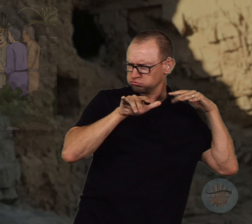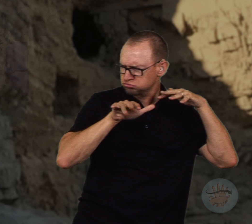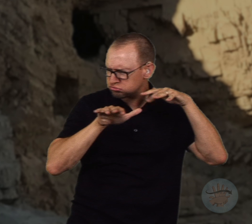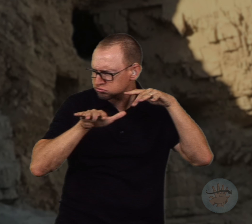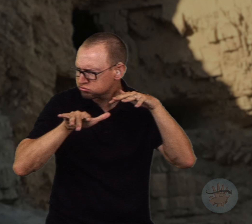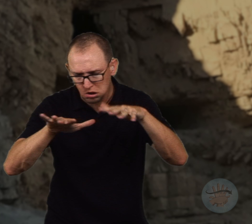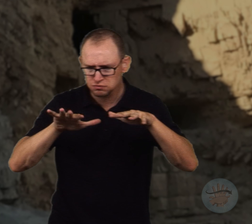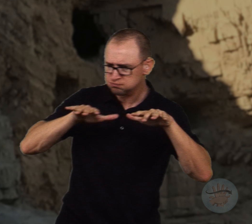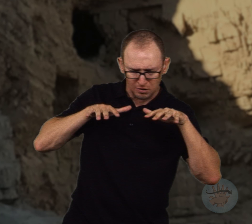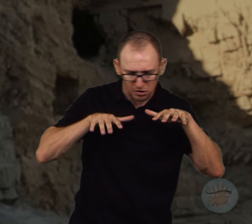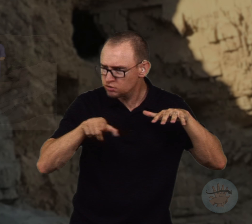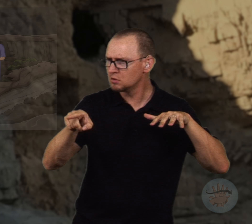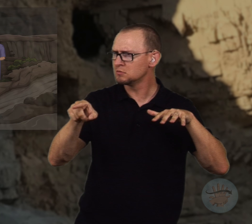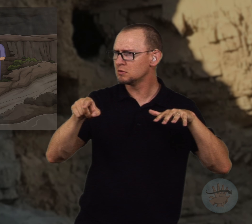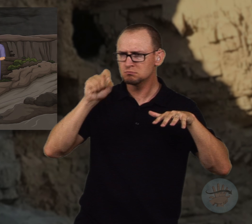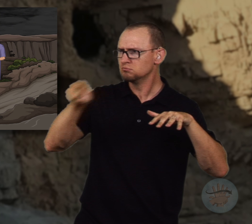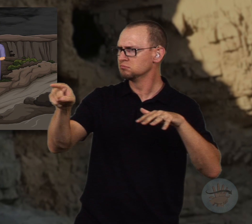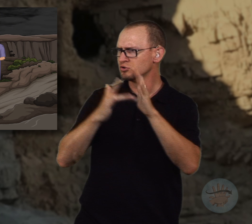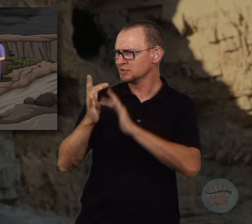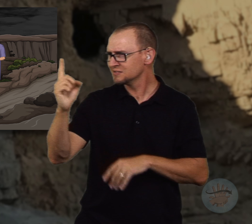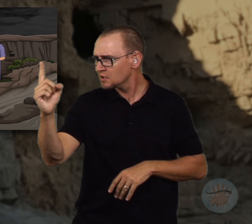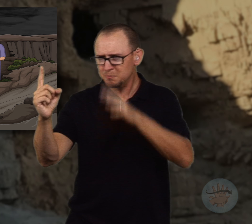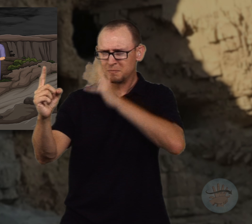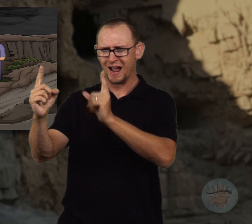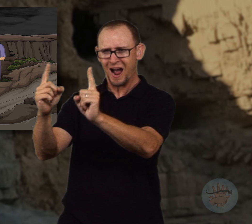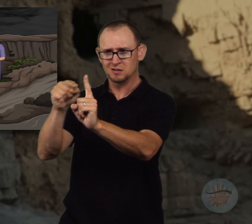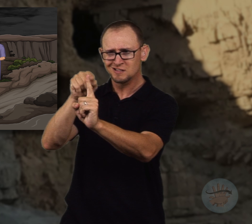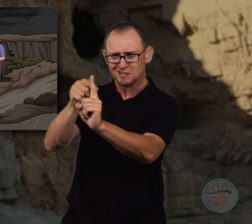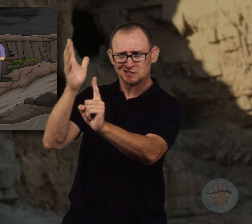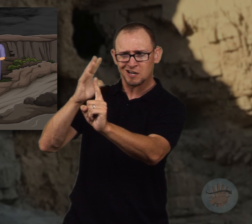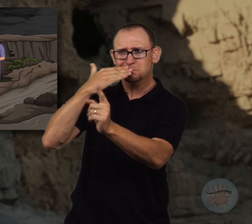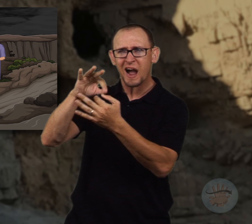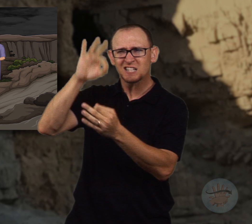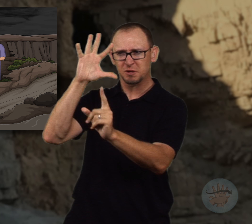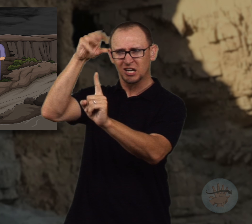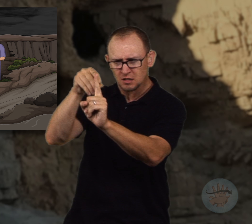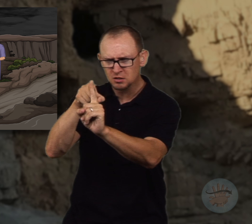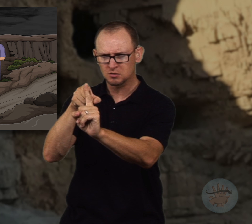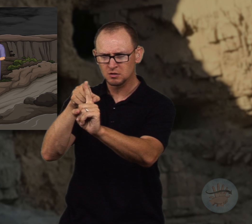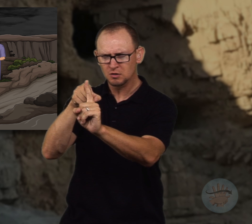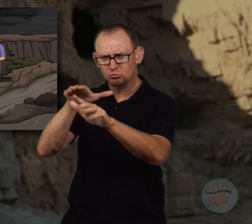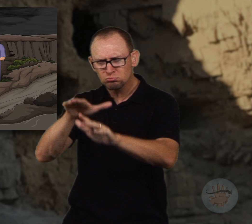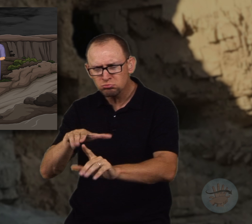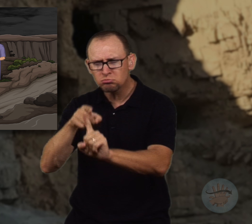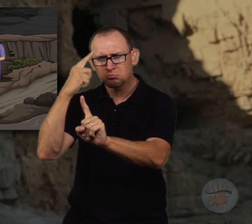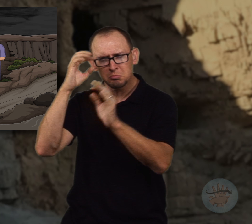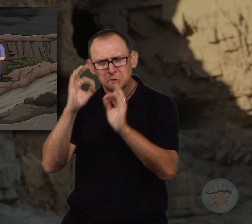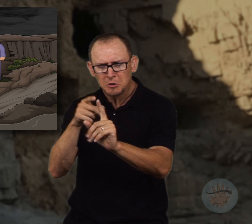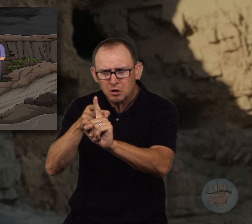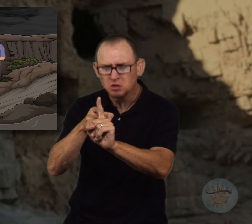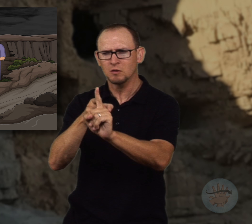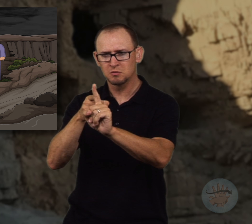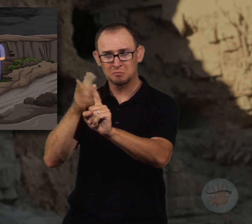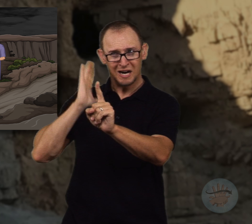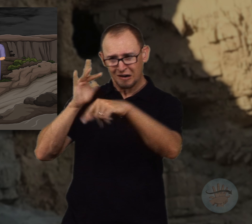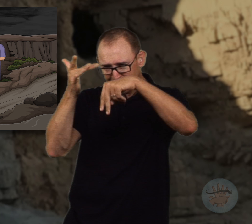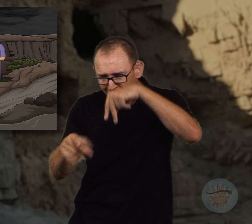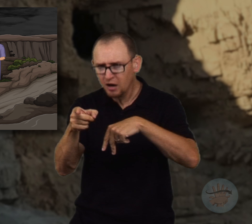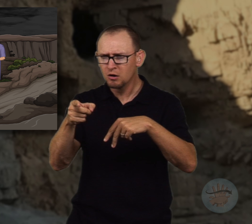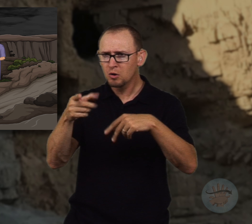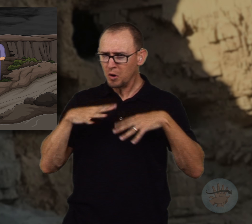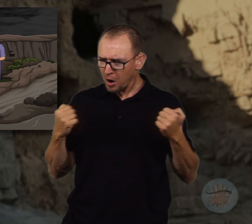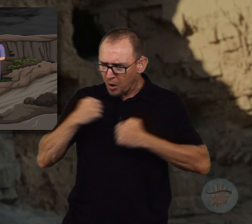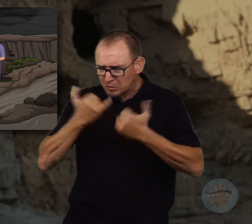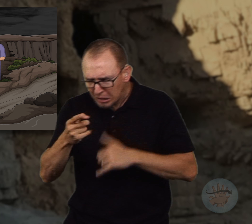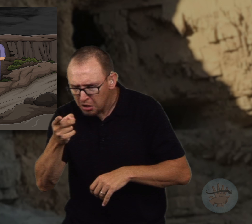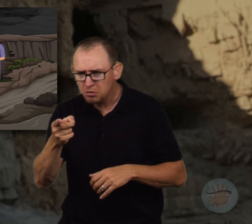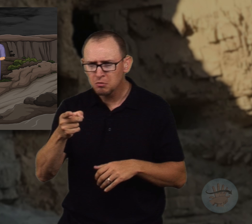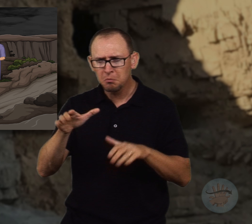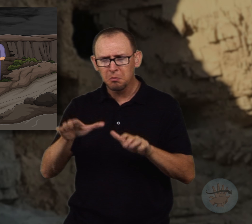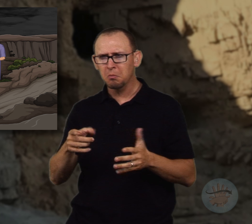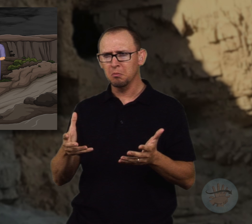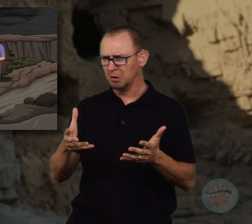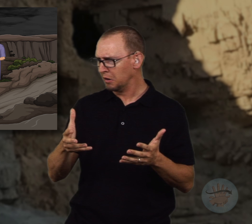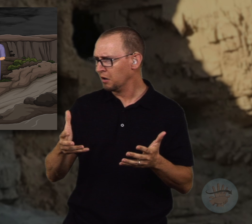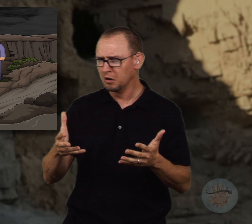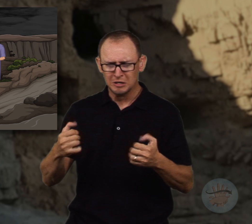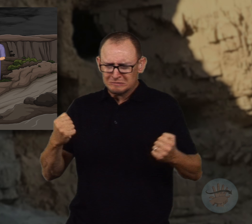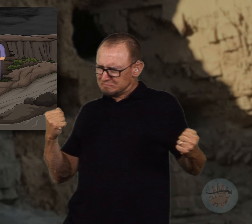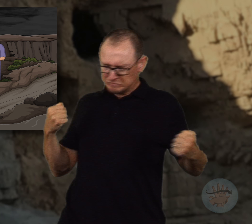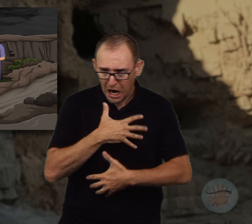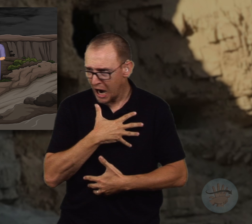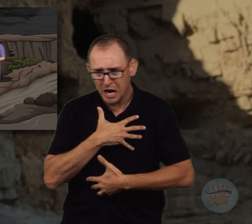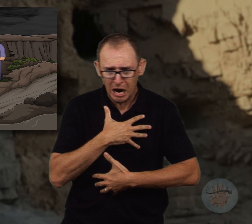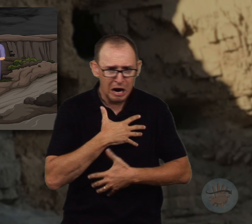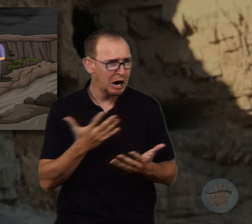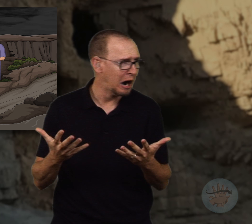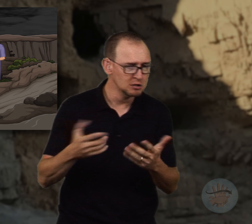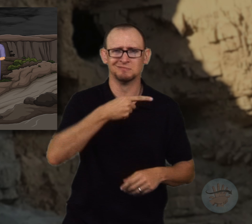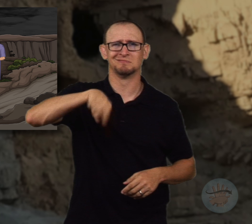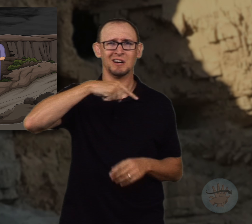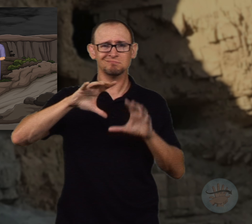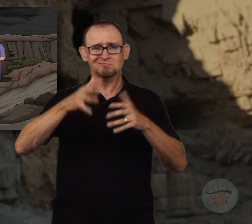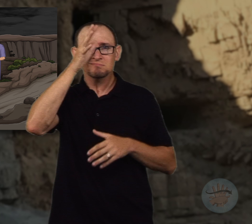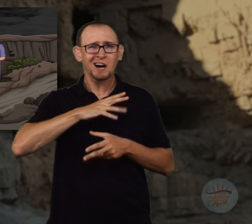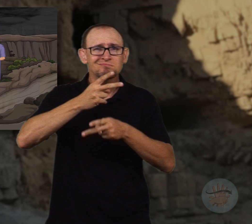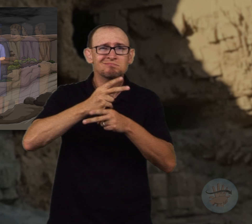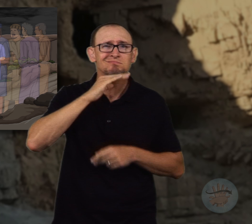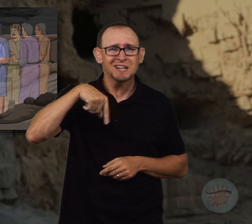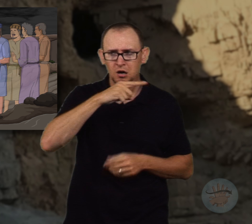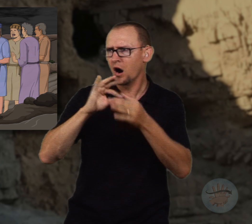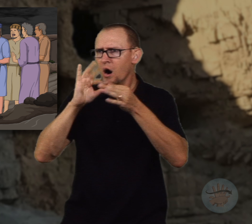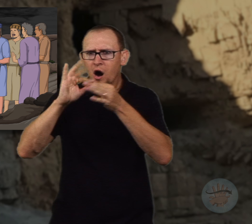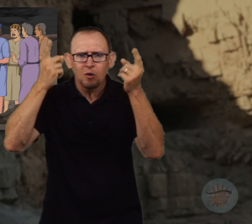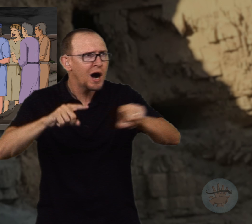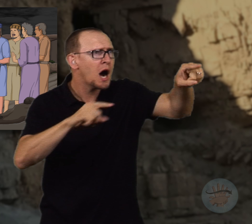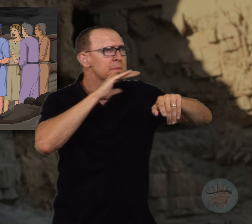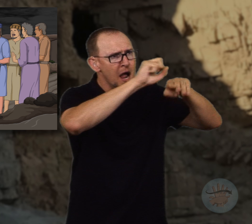When they came to Jesus, they saw the man who had been possessed by the legion of demons sitting there, clothed and in his right mind; and they were afraid.